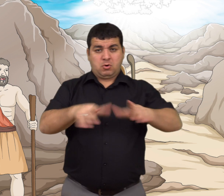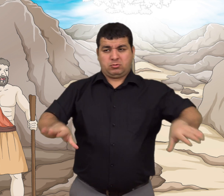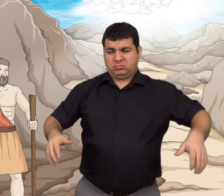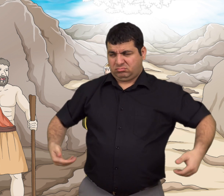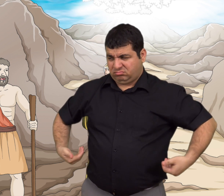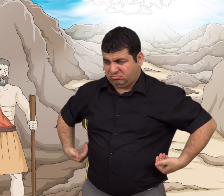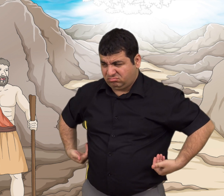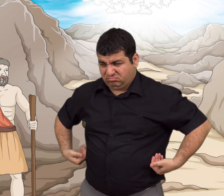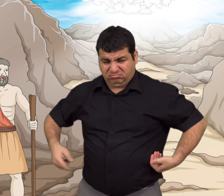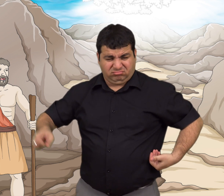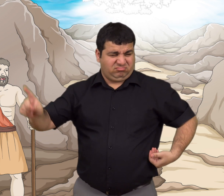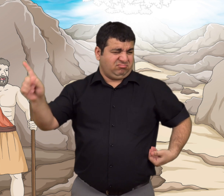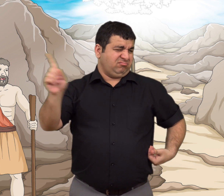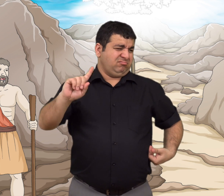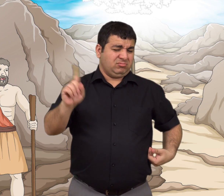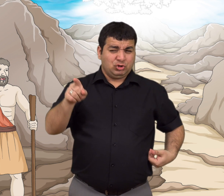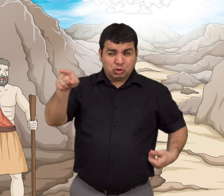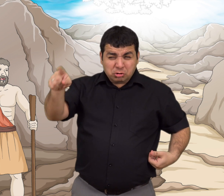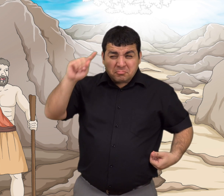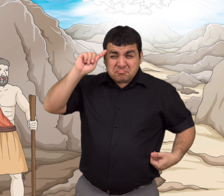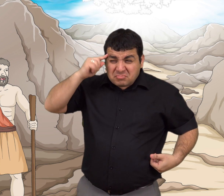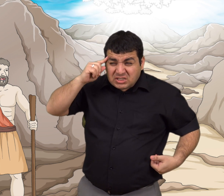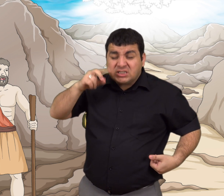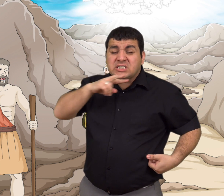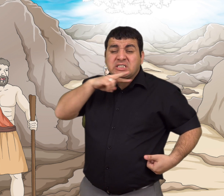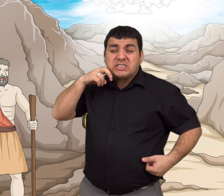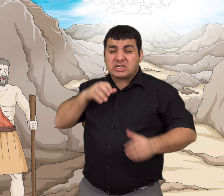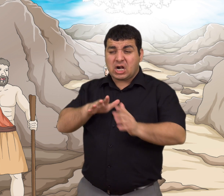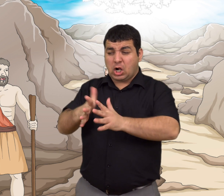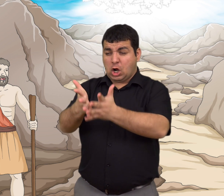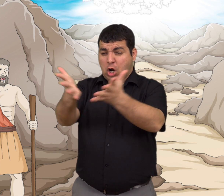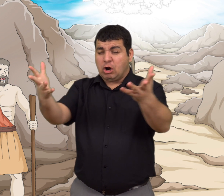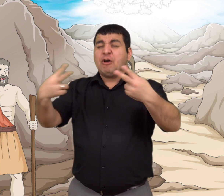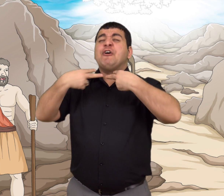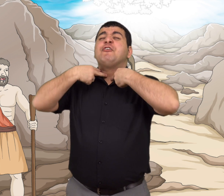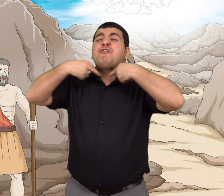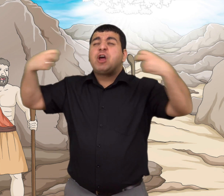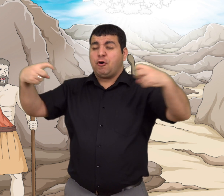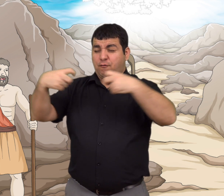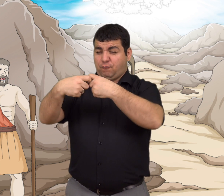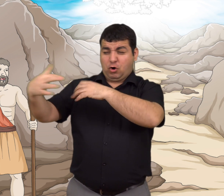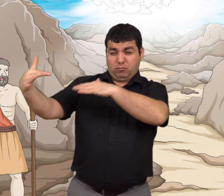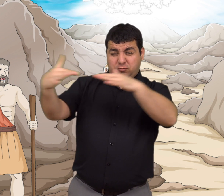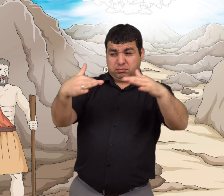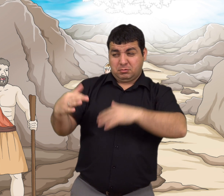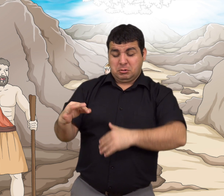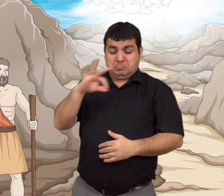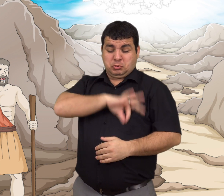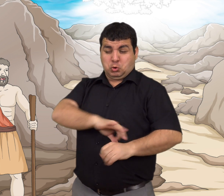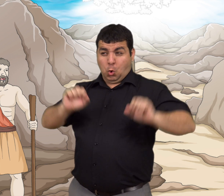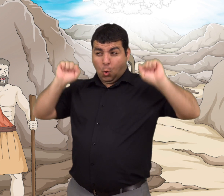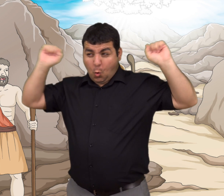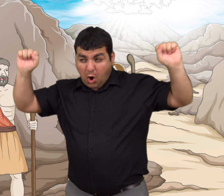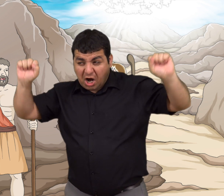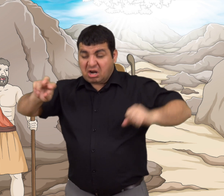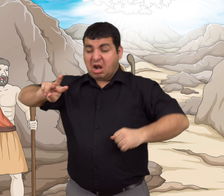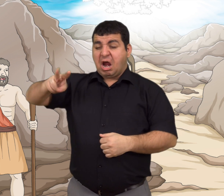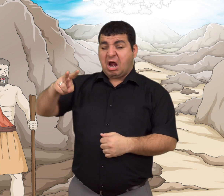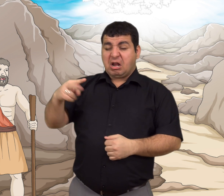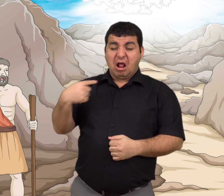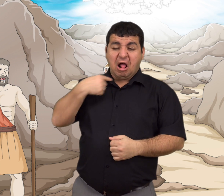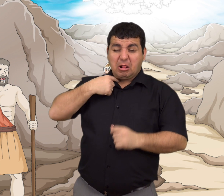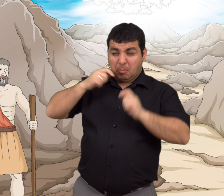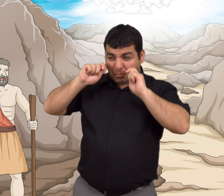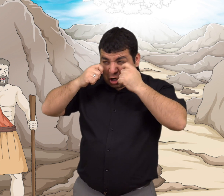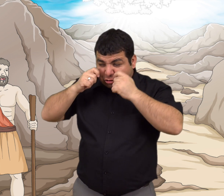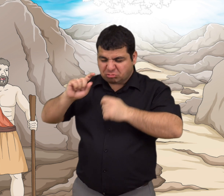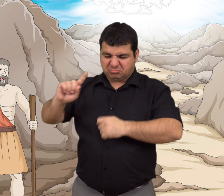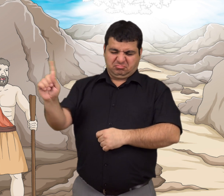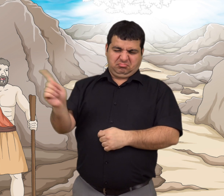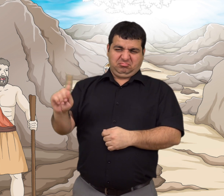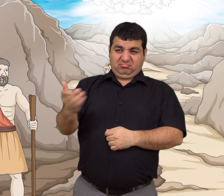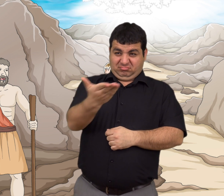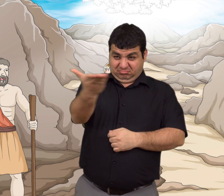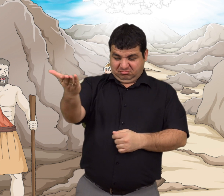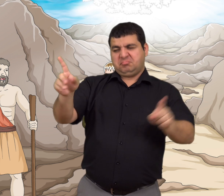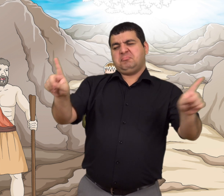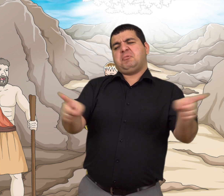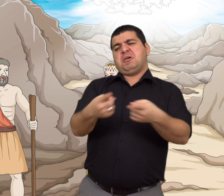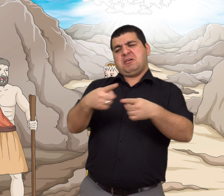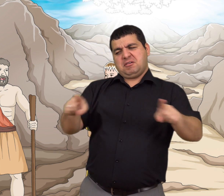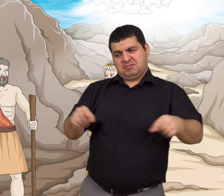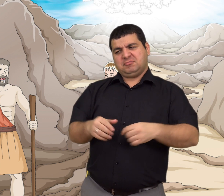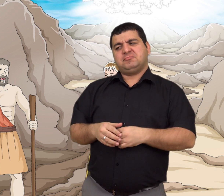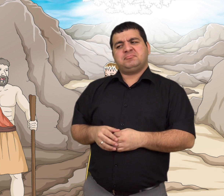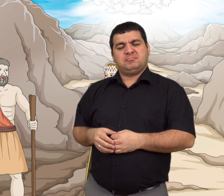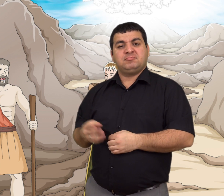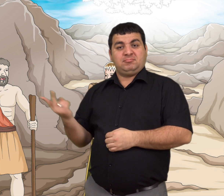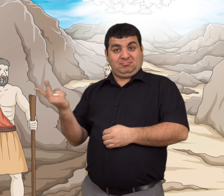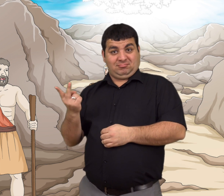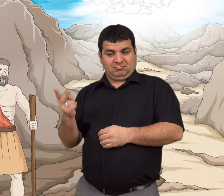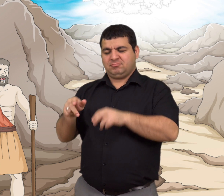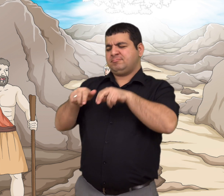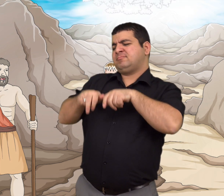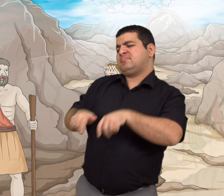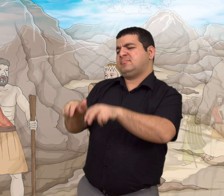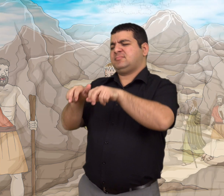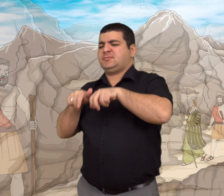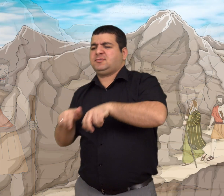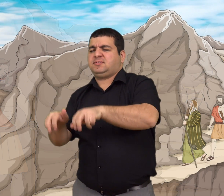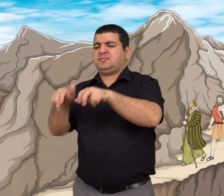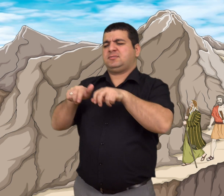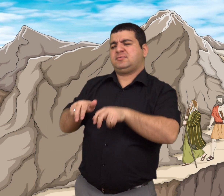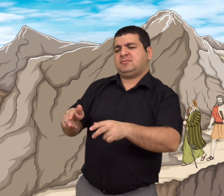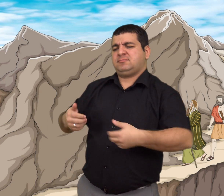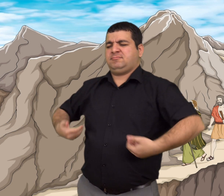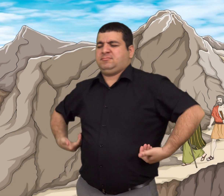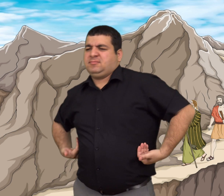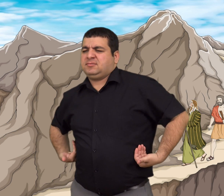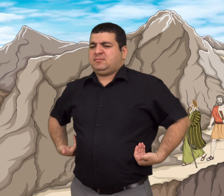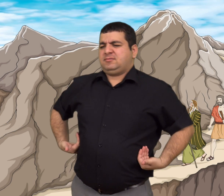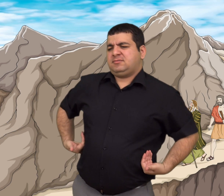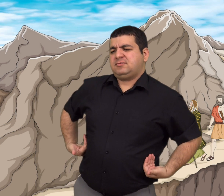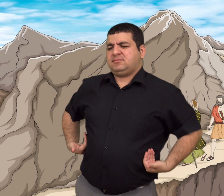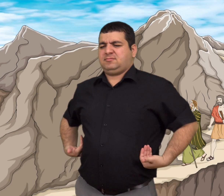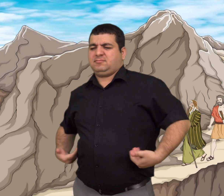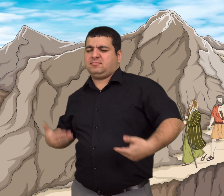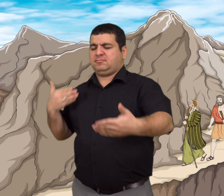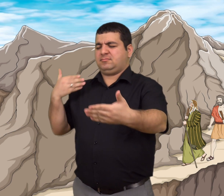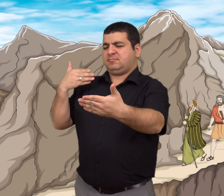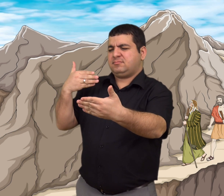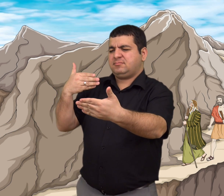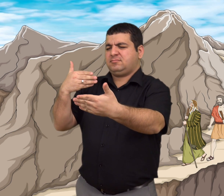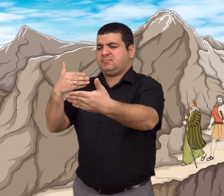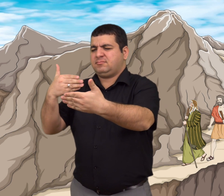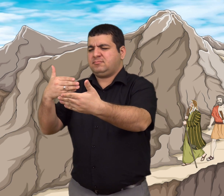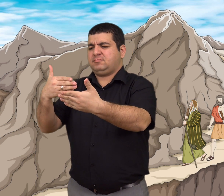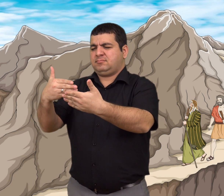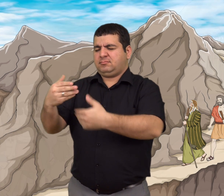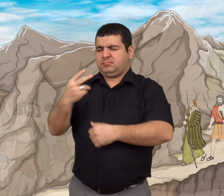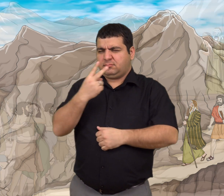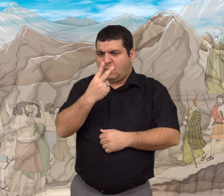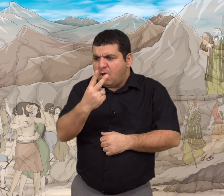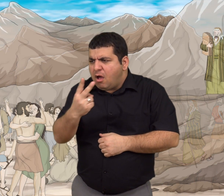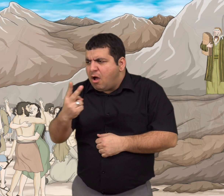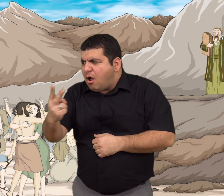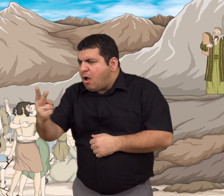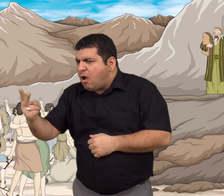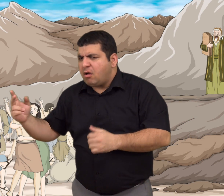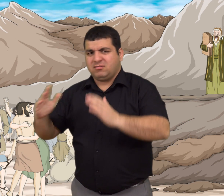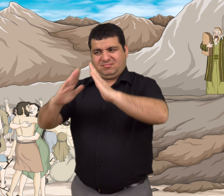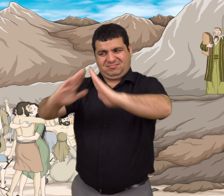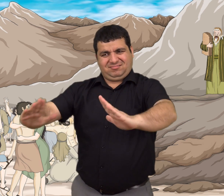But Moses replied: “It is neither the cry of victory nor the cry of defeat; I hear the sound of singing!”